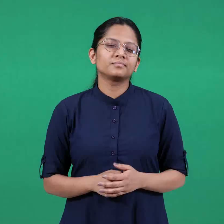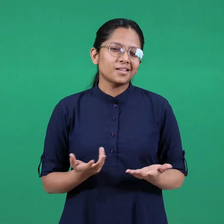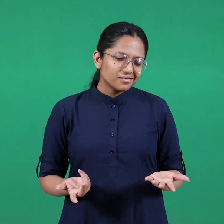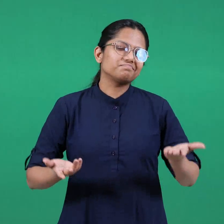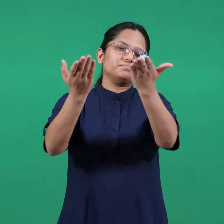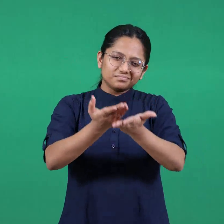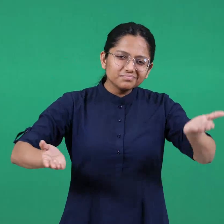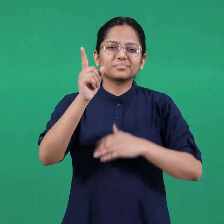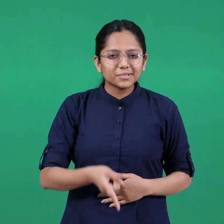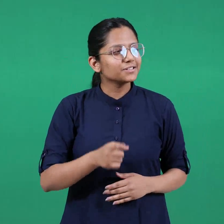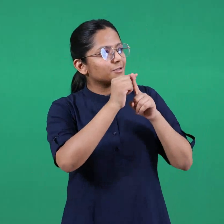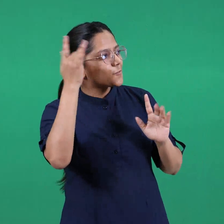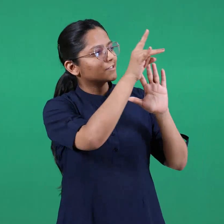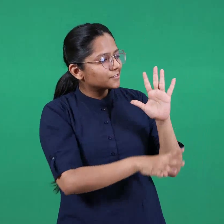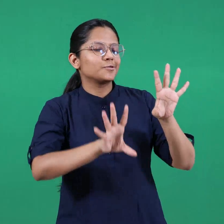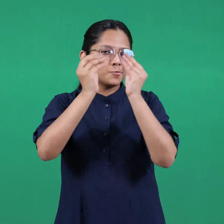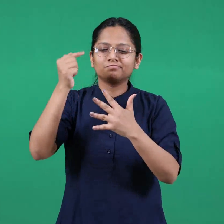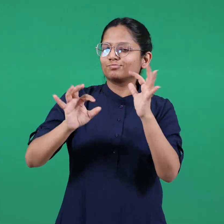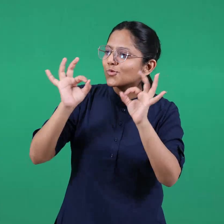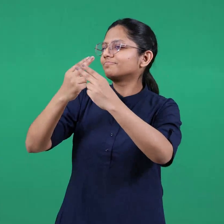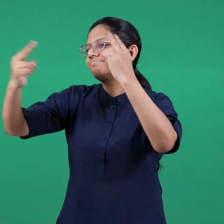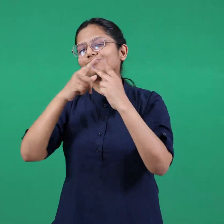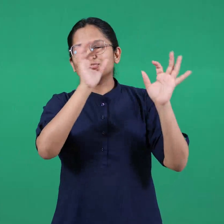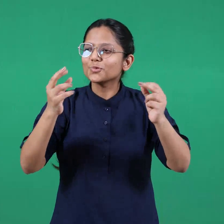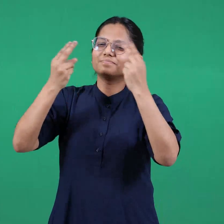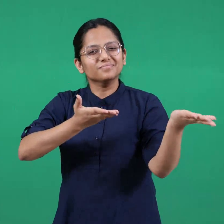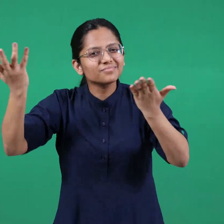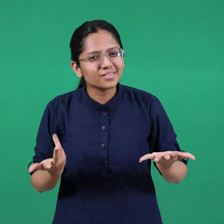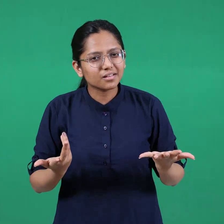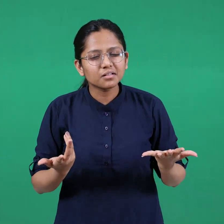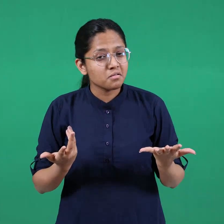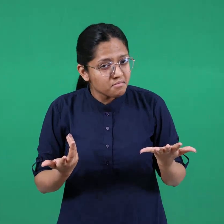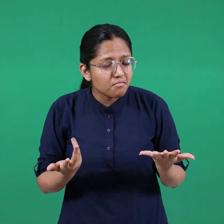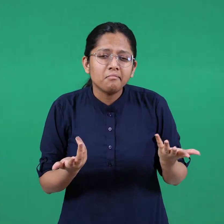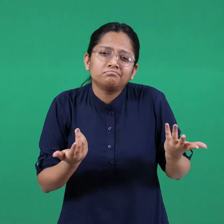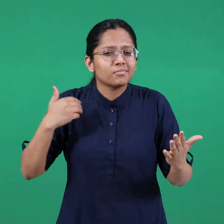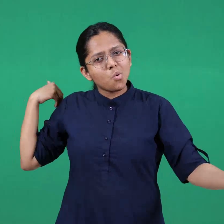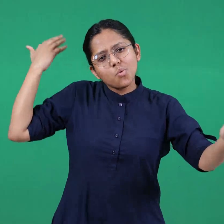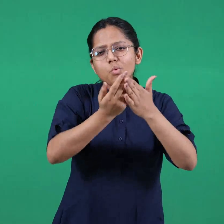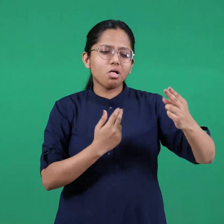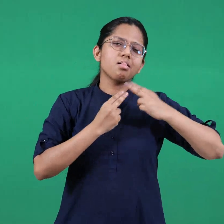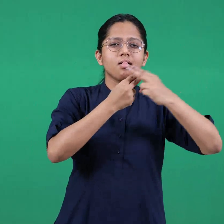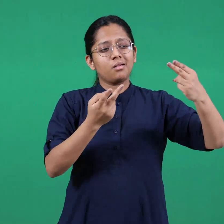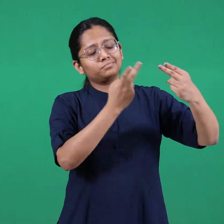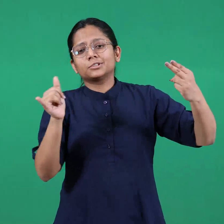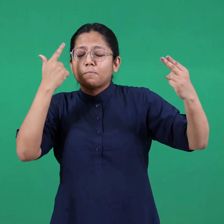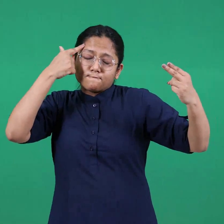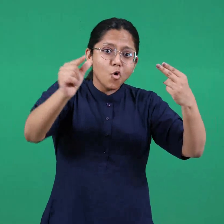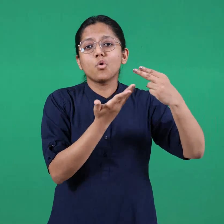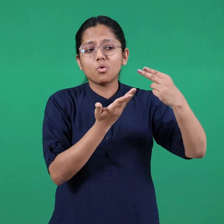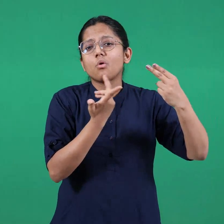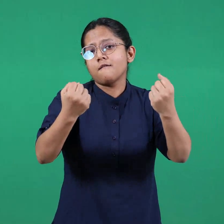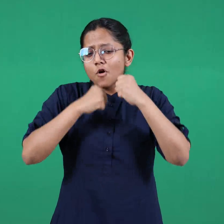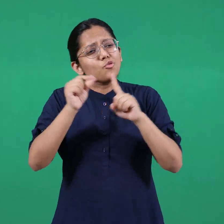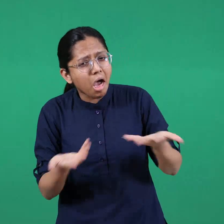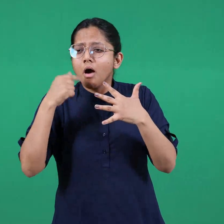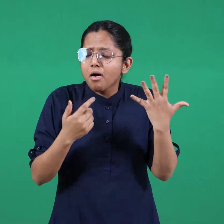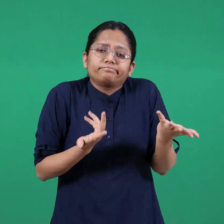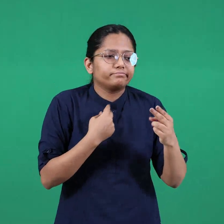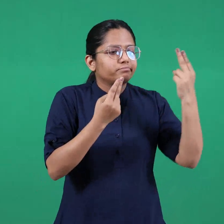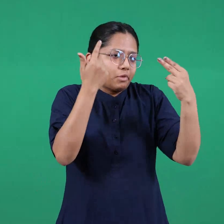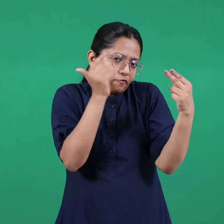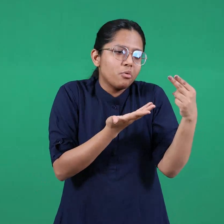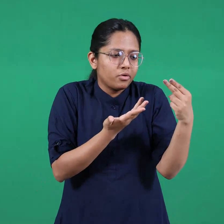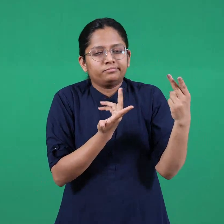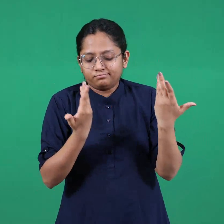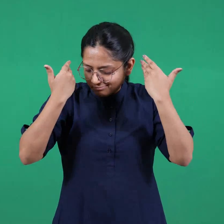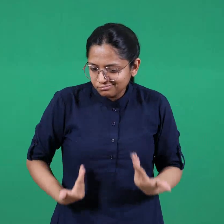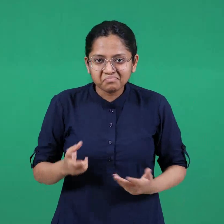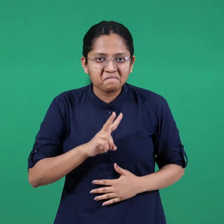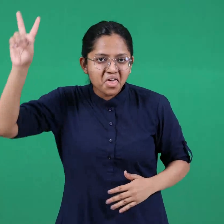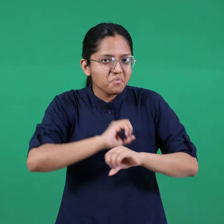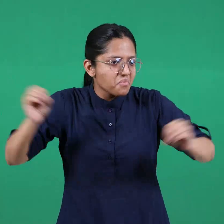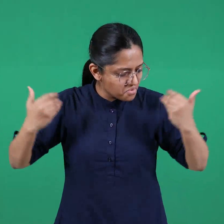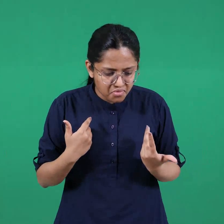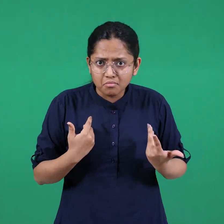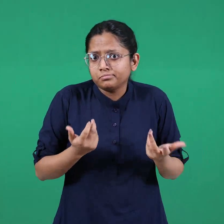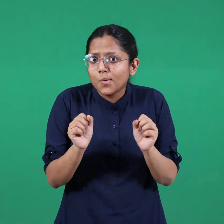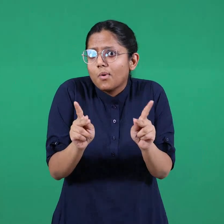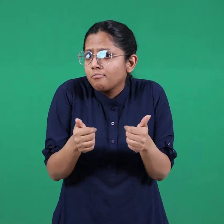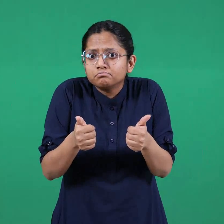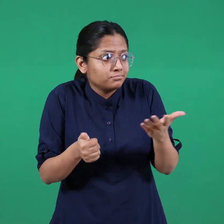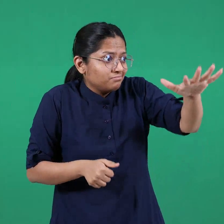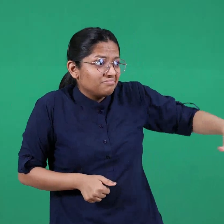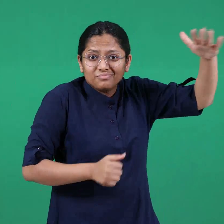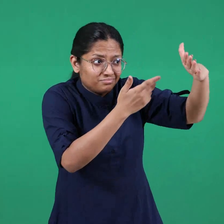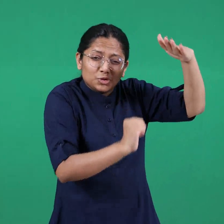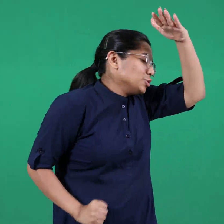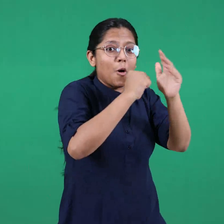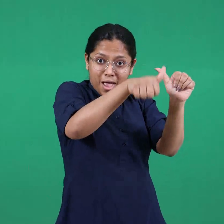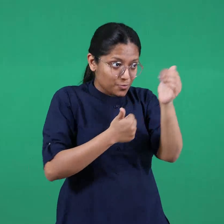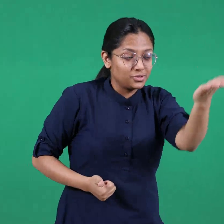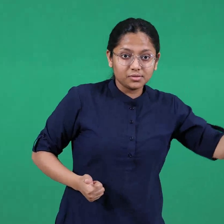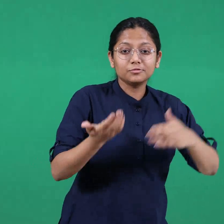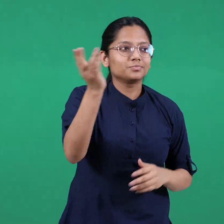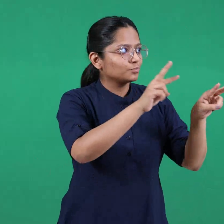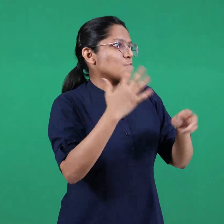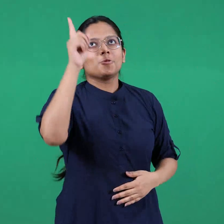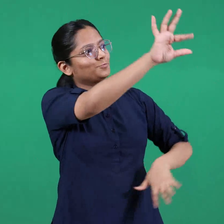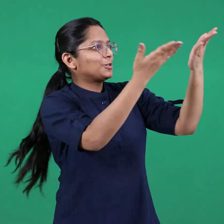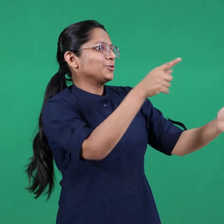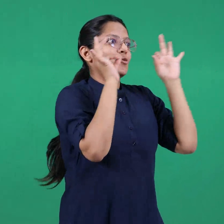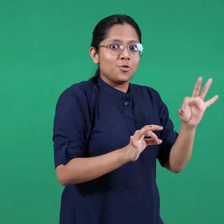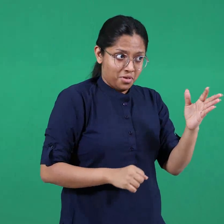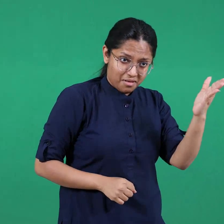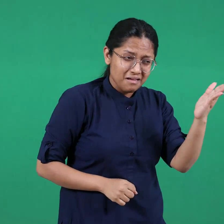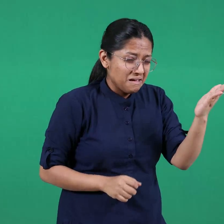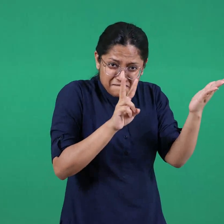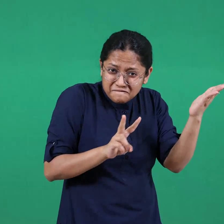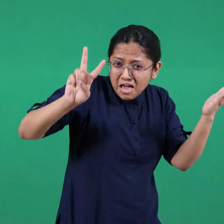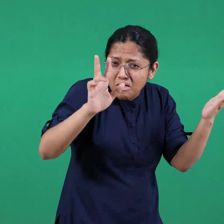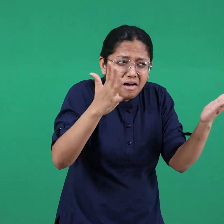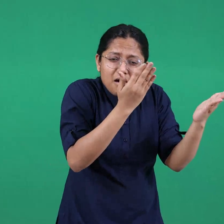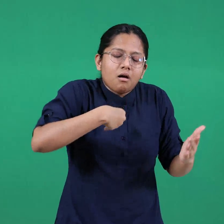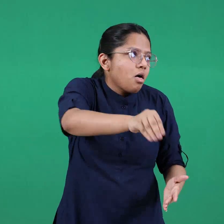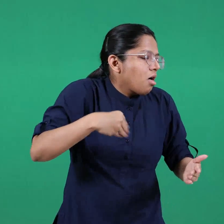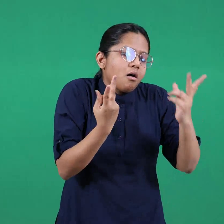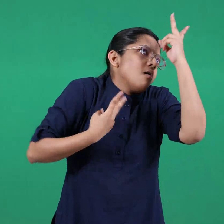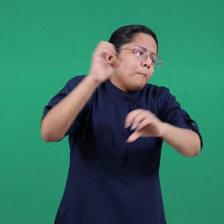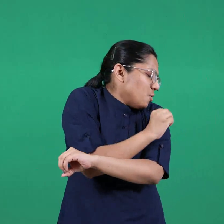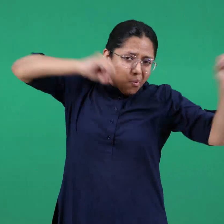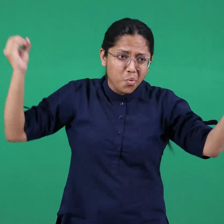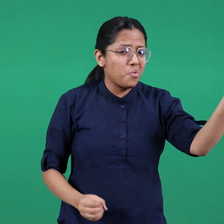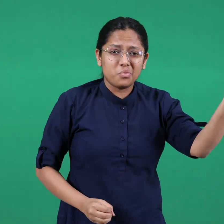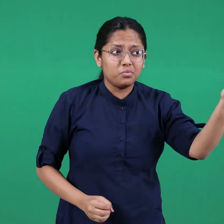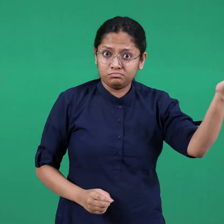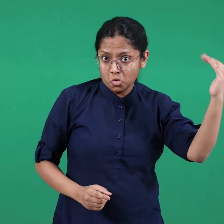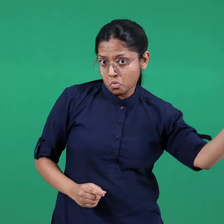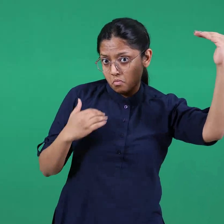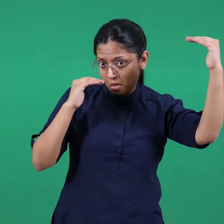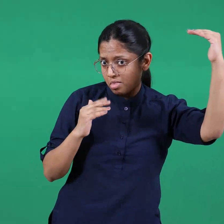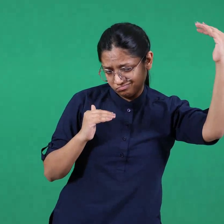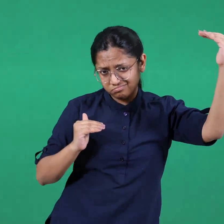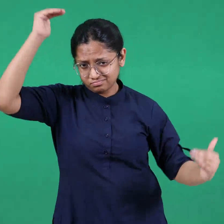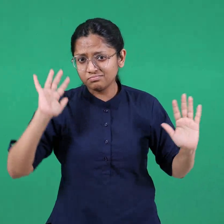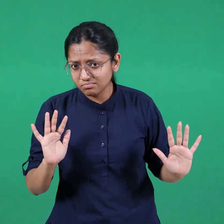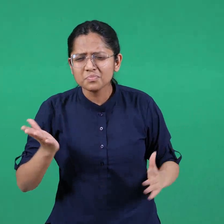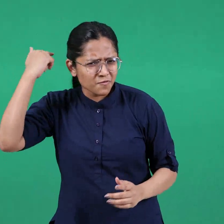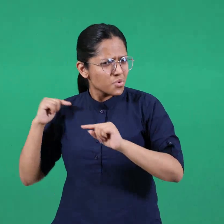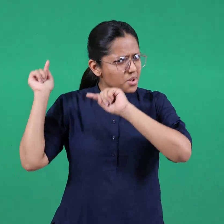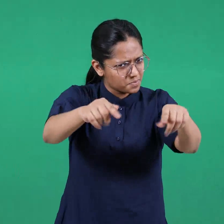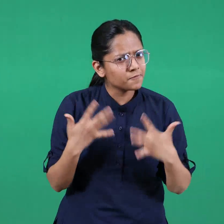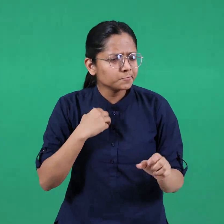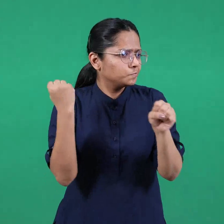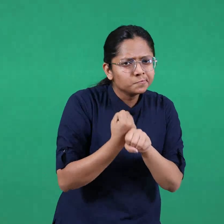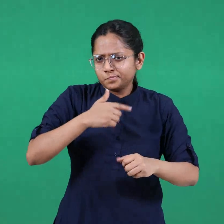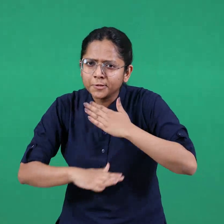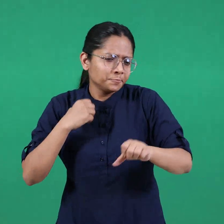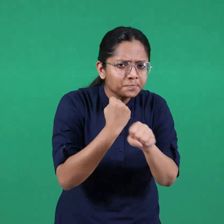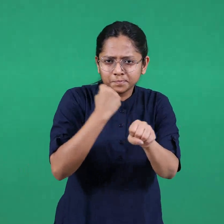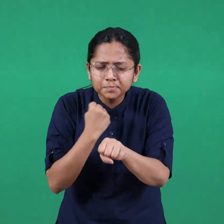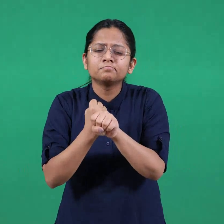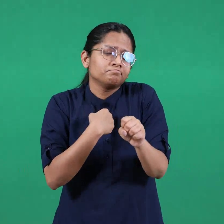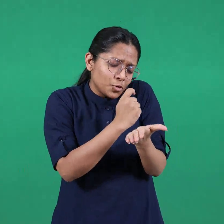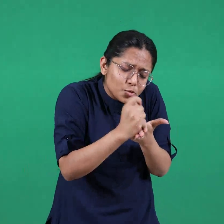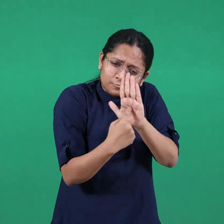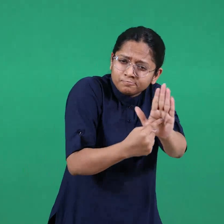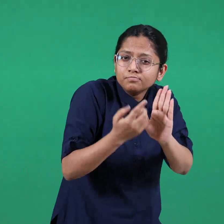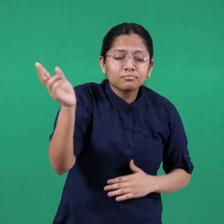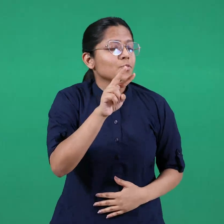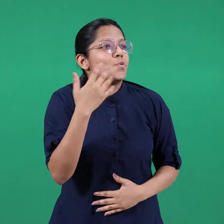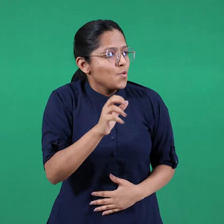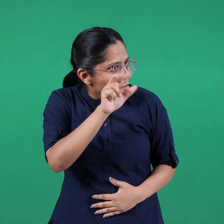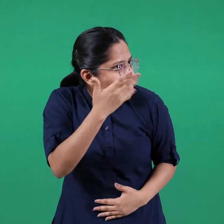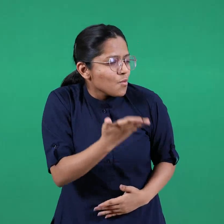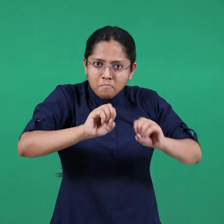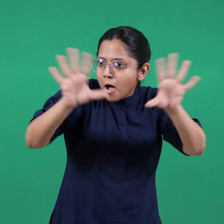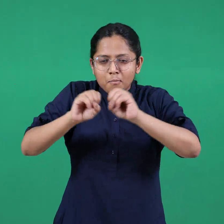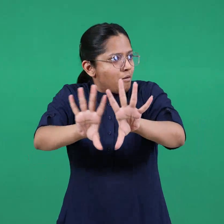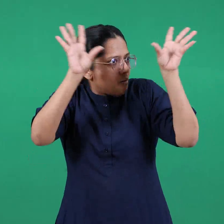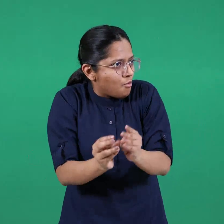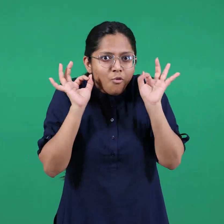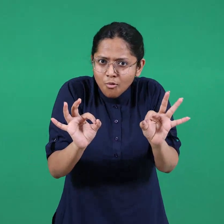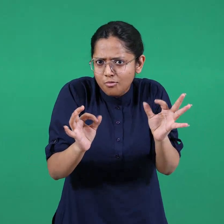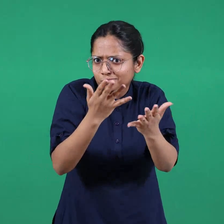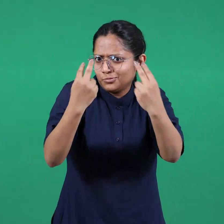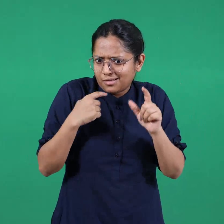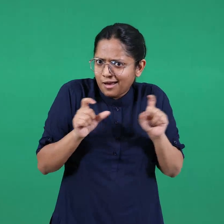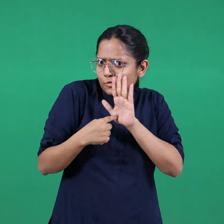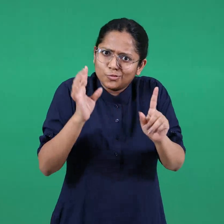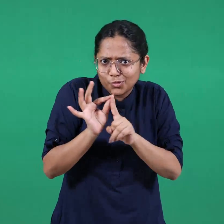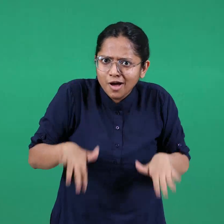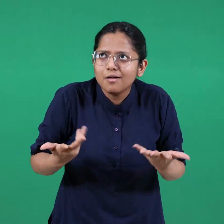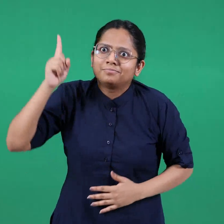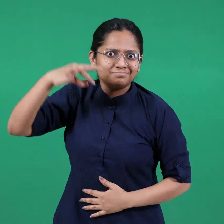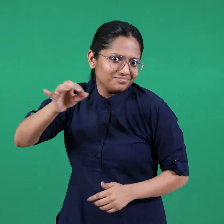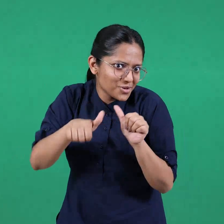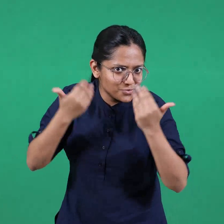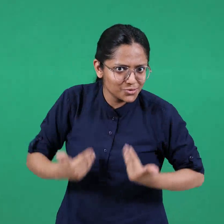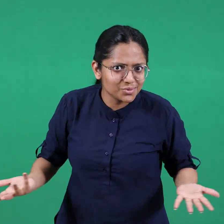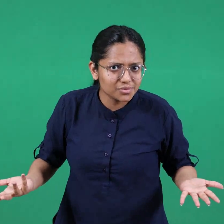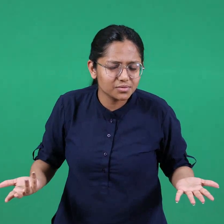I have become a fool, but you drove me to it. In fact, you should have commended me, since I am in no way inferior to those "super-apostles," even though I am nothing. The true marks of an apostle- signs, wonders, and miracles- were performed among you with great perseverance.